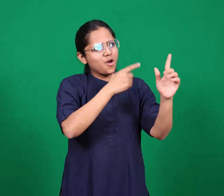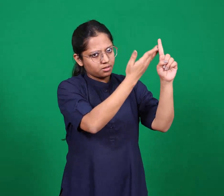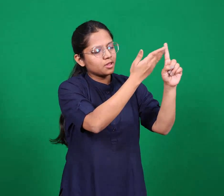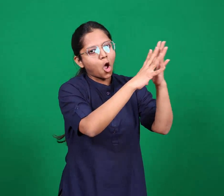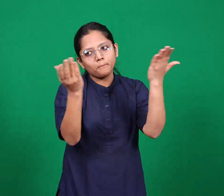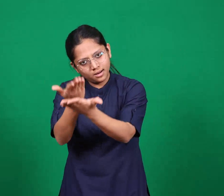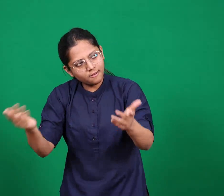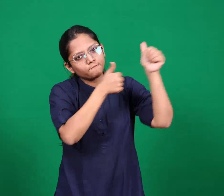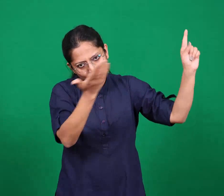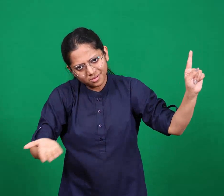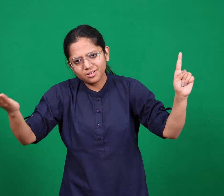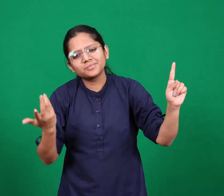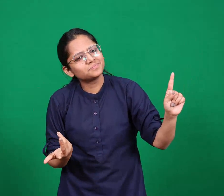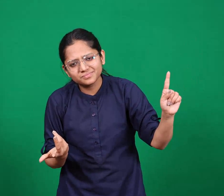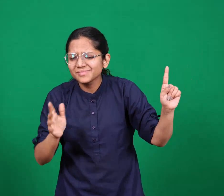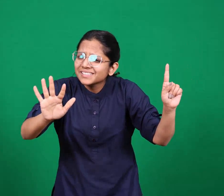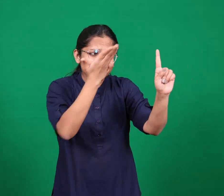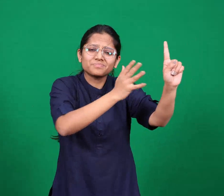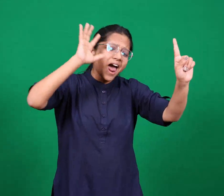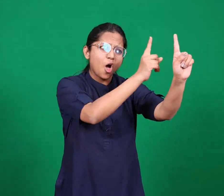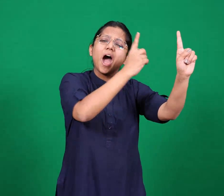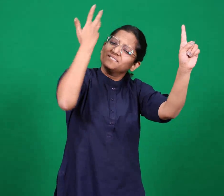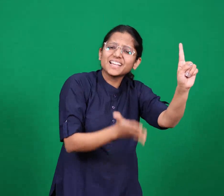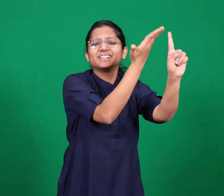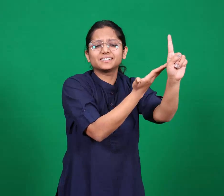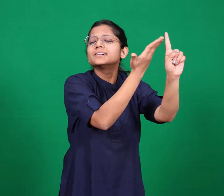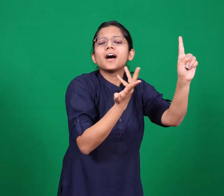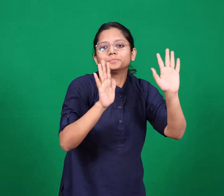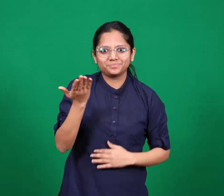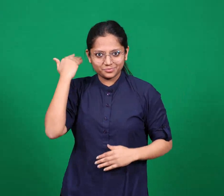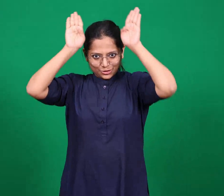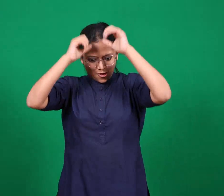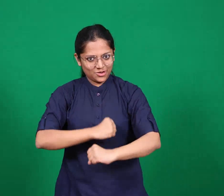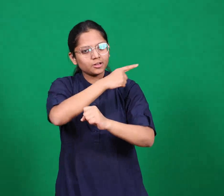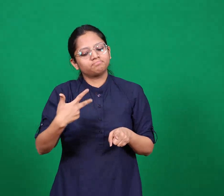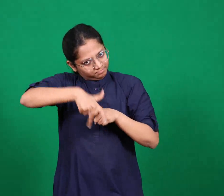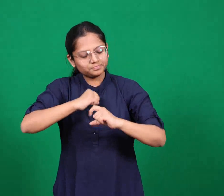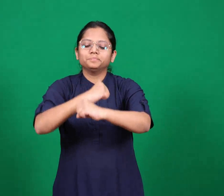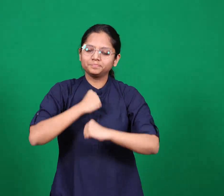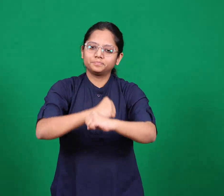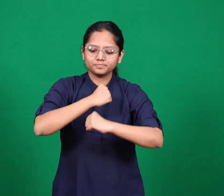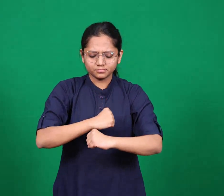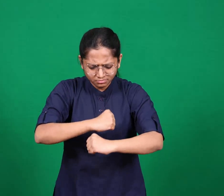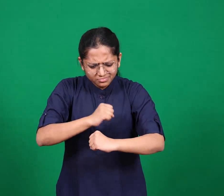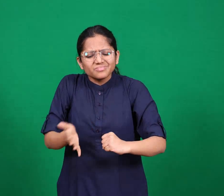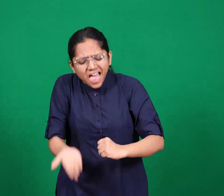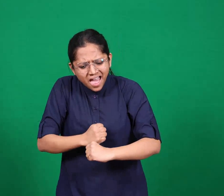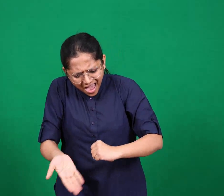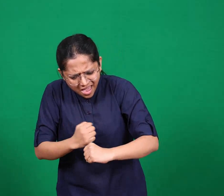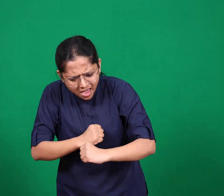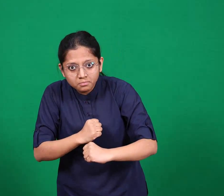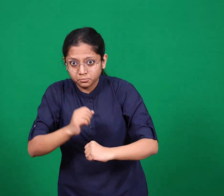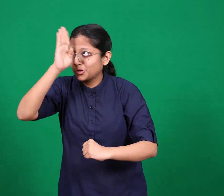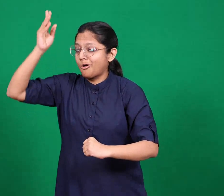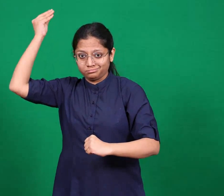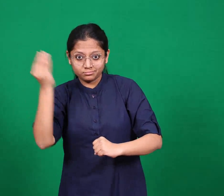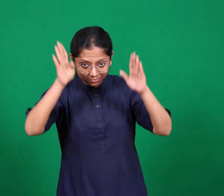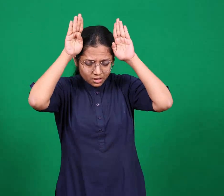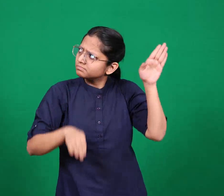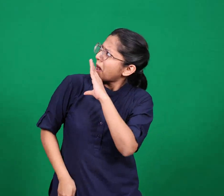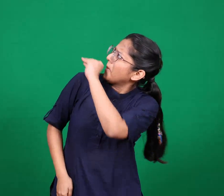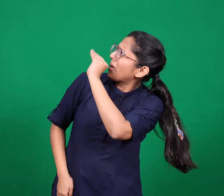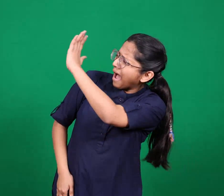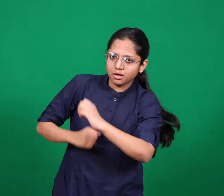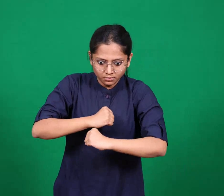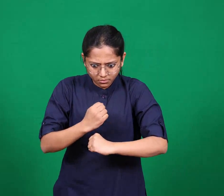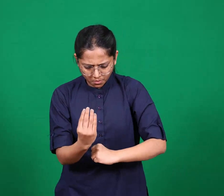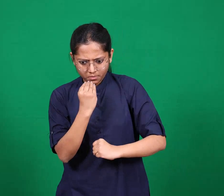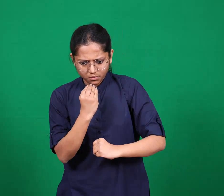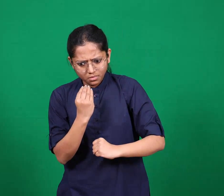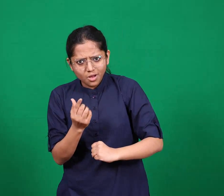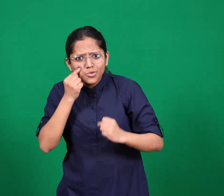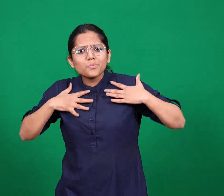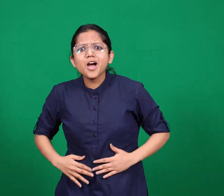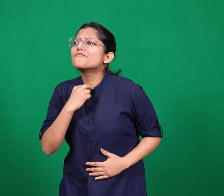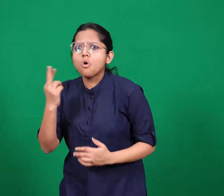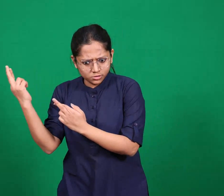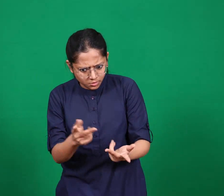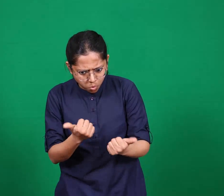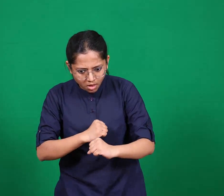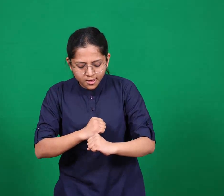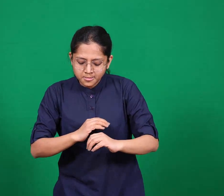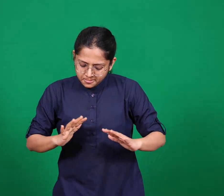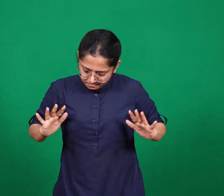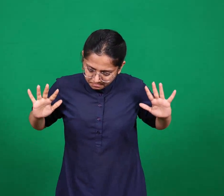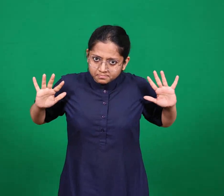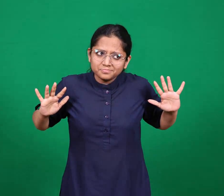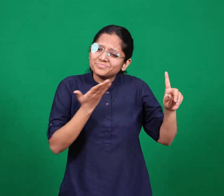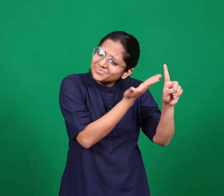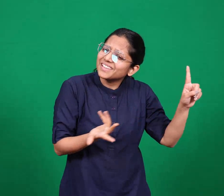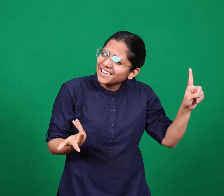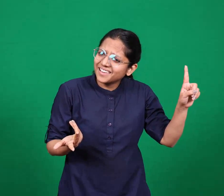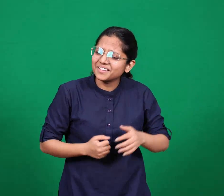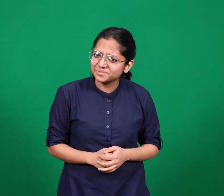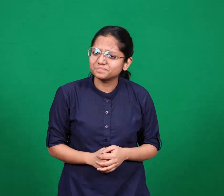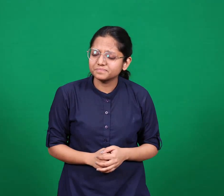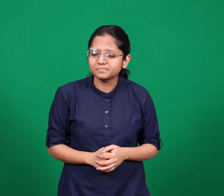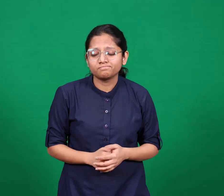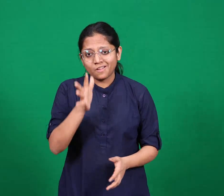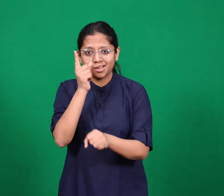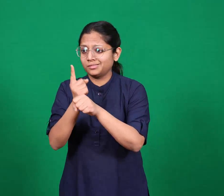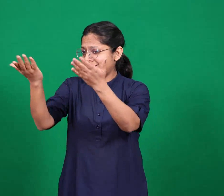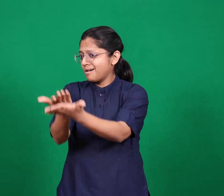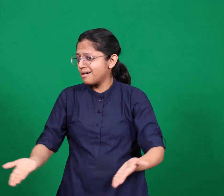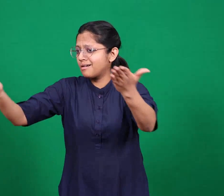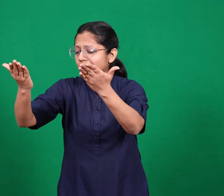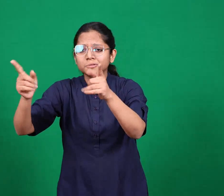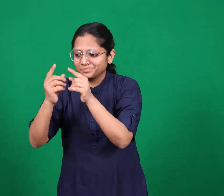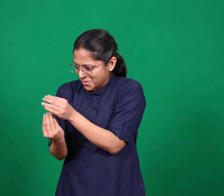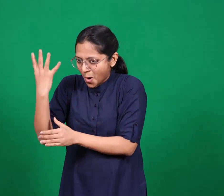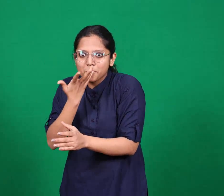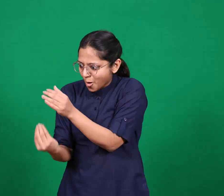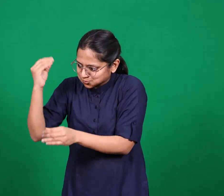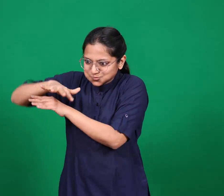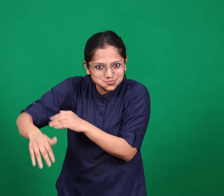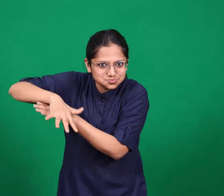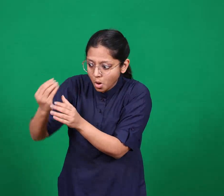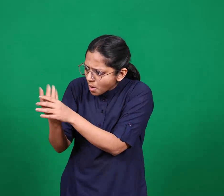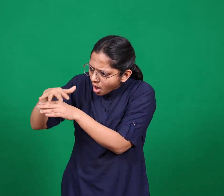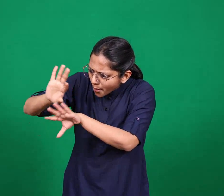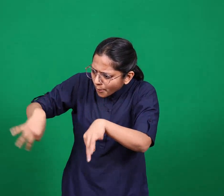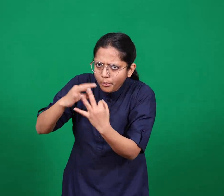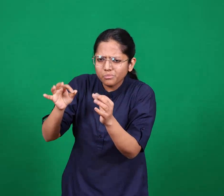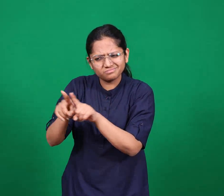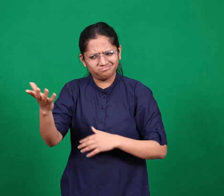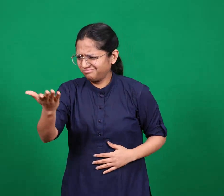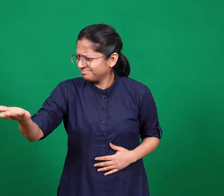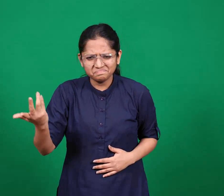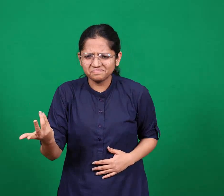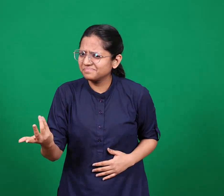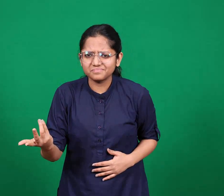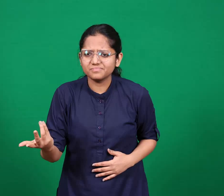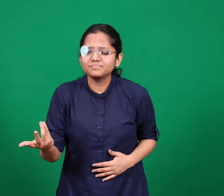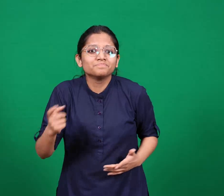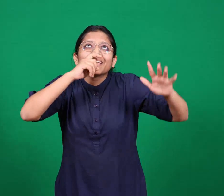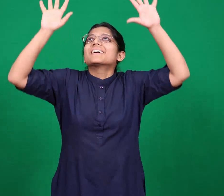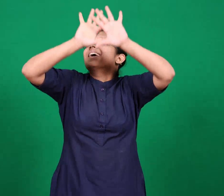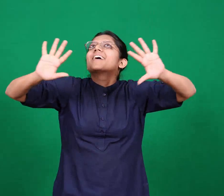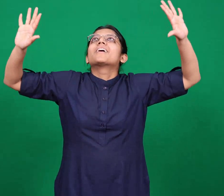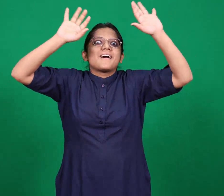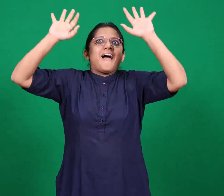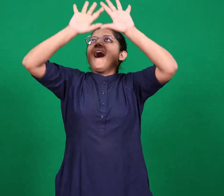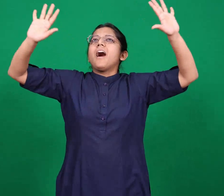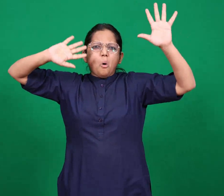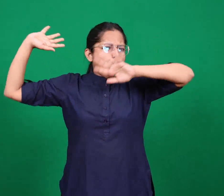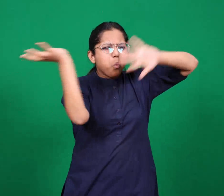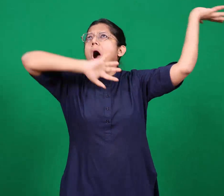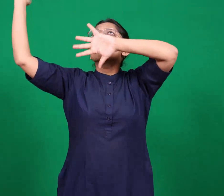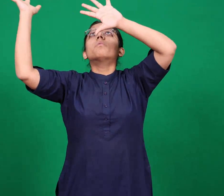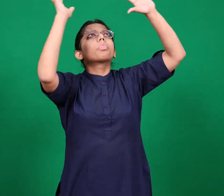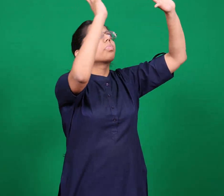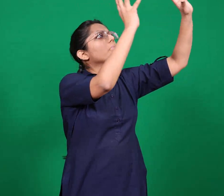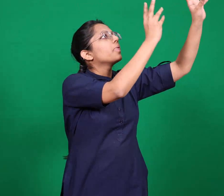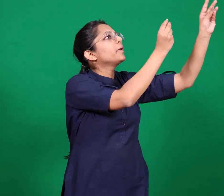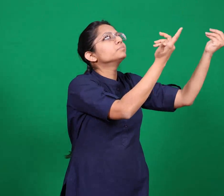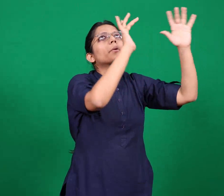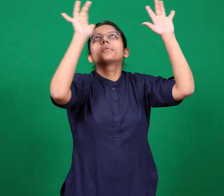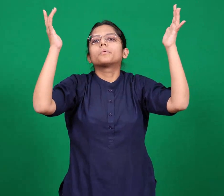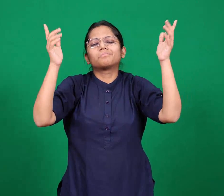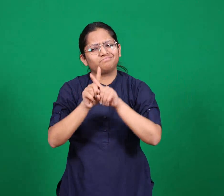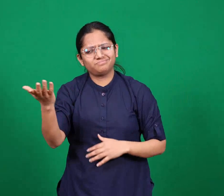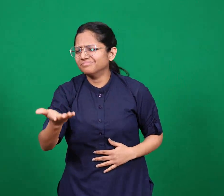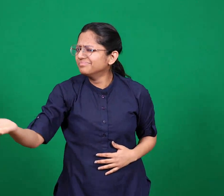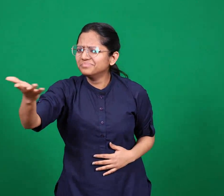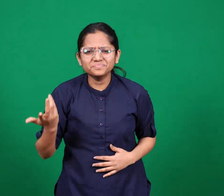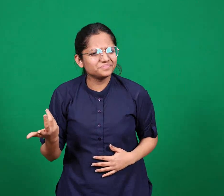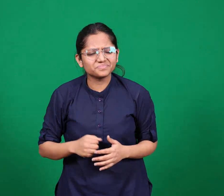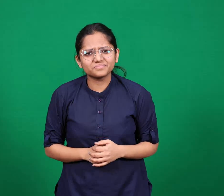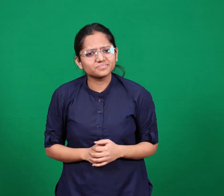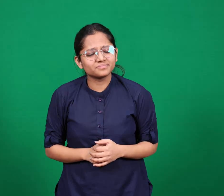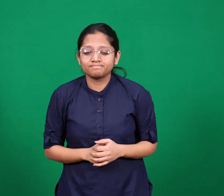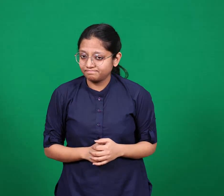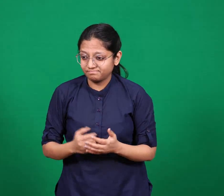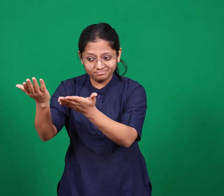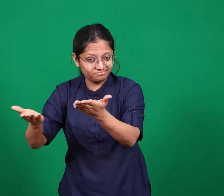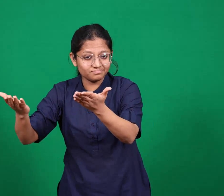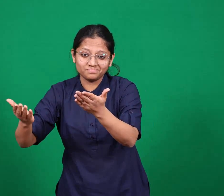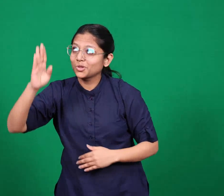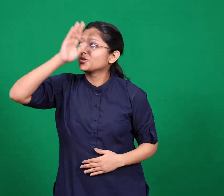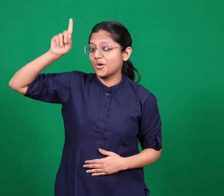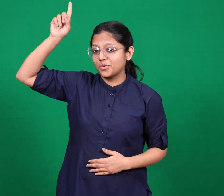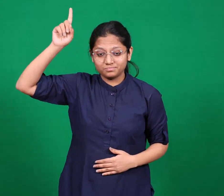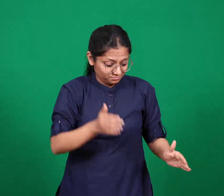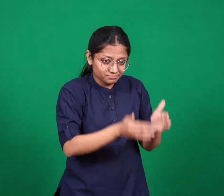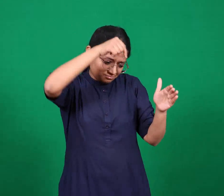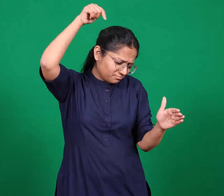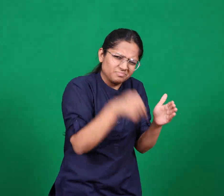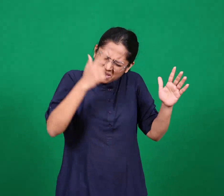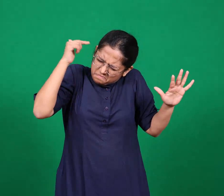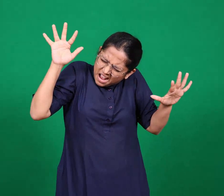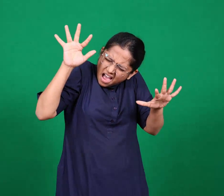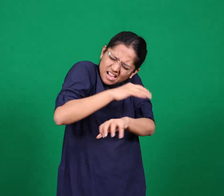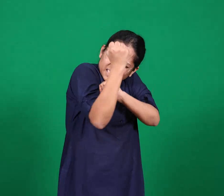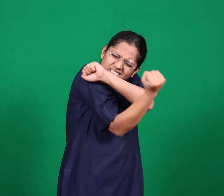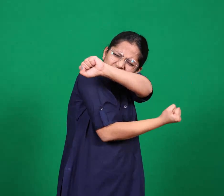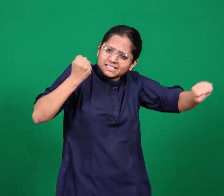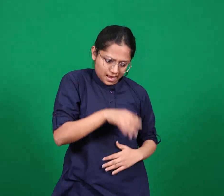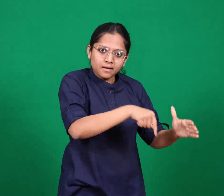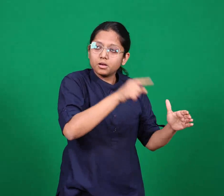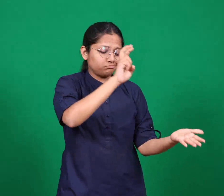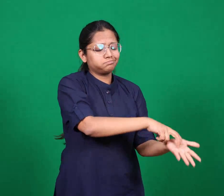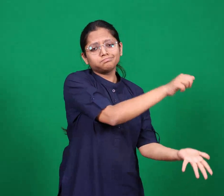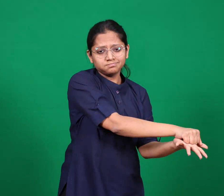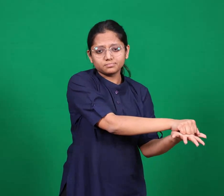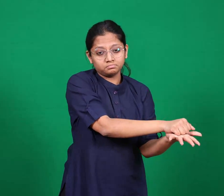But he was rebuked for his transgression by a donkey, otherwise without speech, that spoke with a man' s voice and restrained the prophet ' s madness. These men are springs without water and mists driven by a storm.